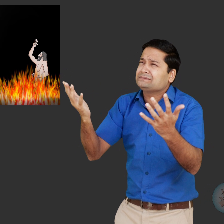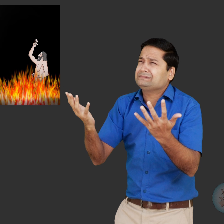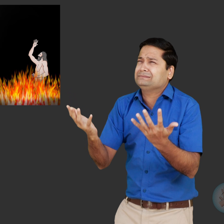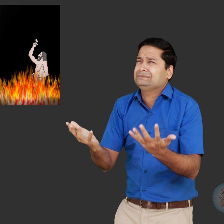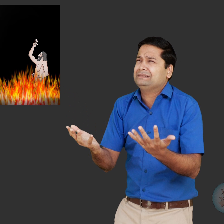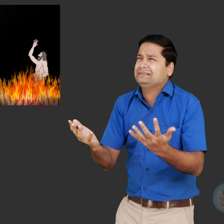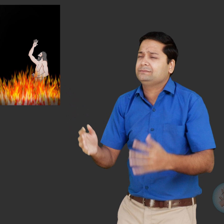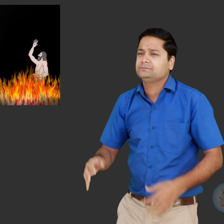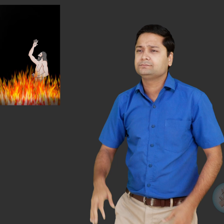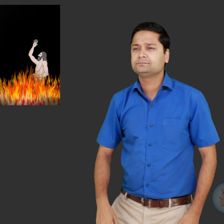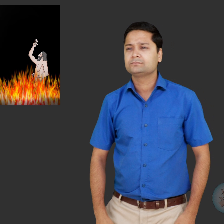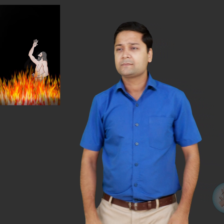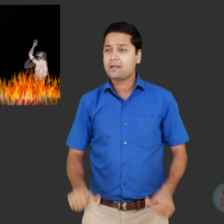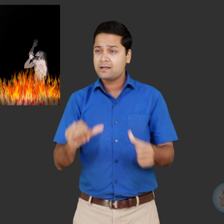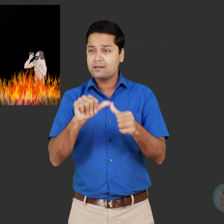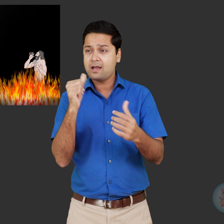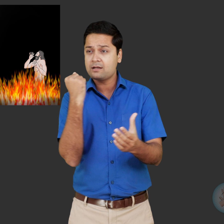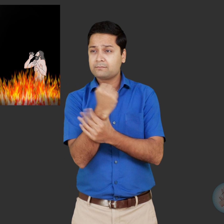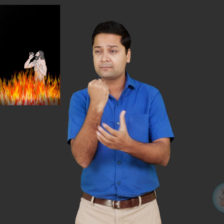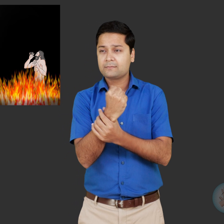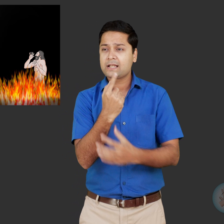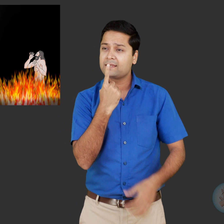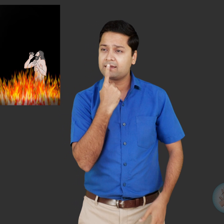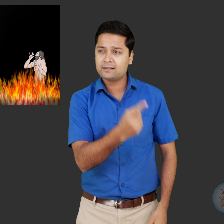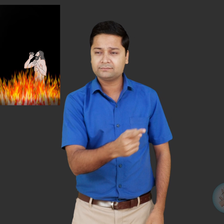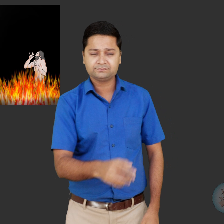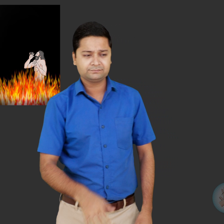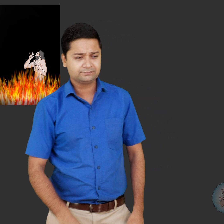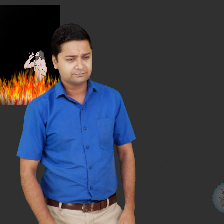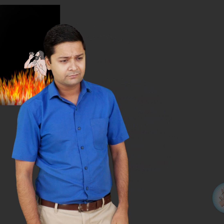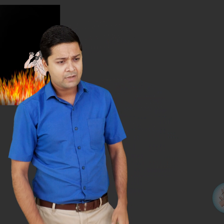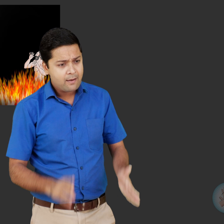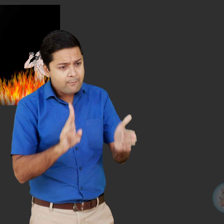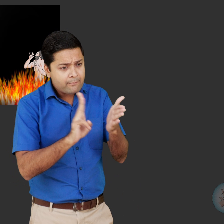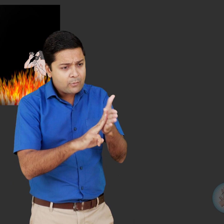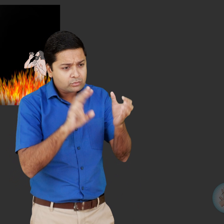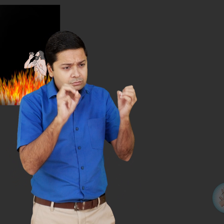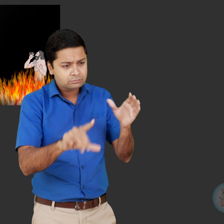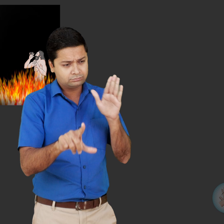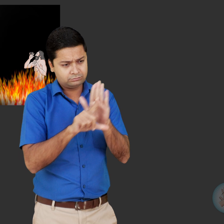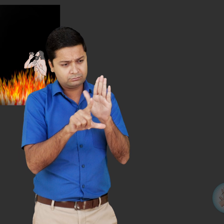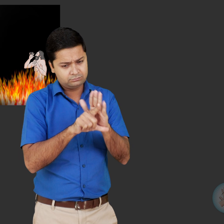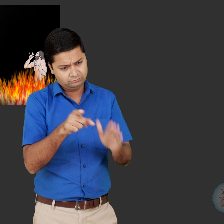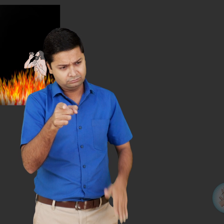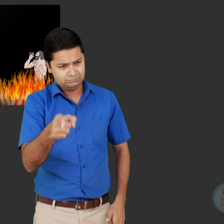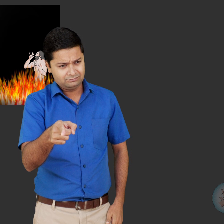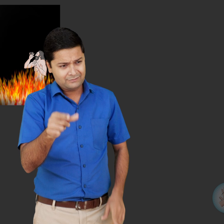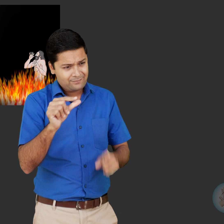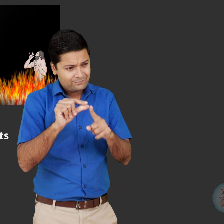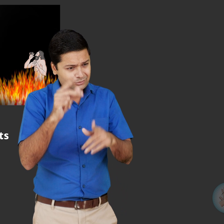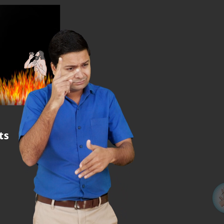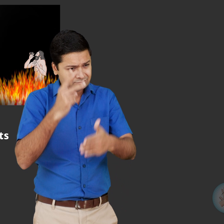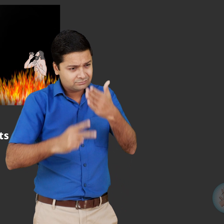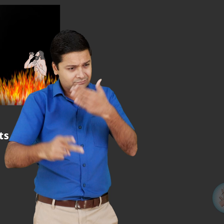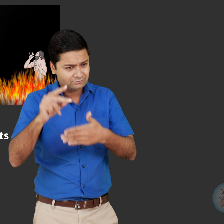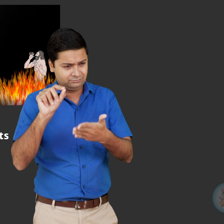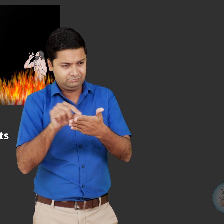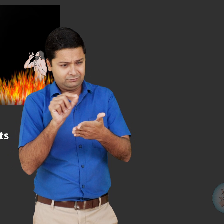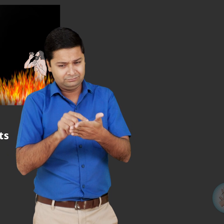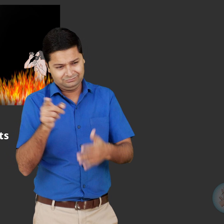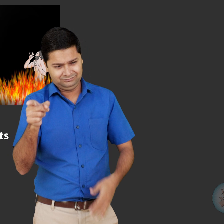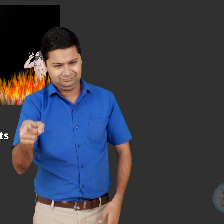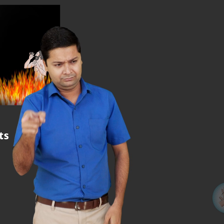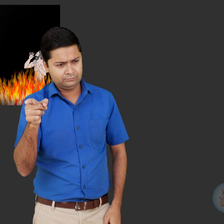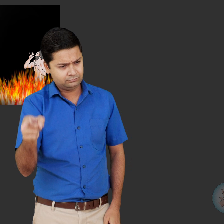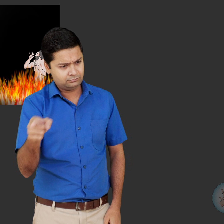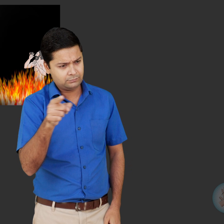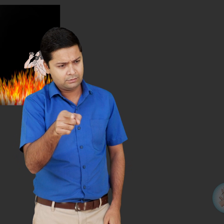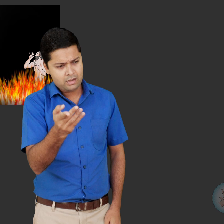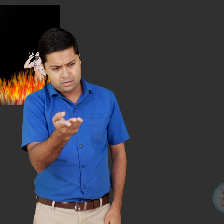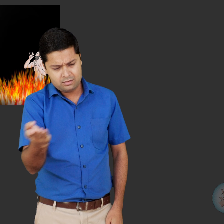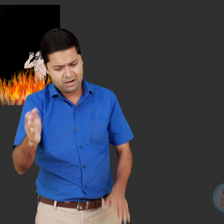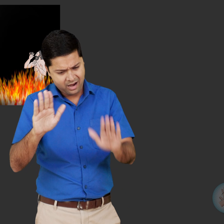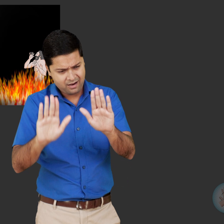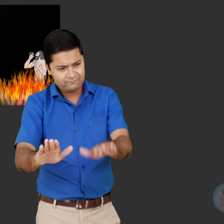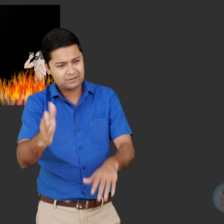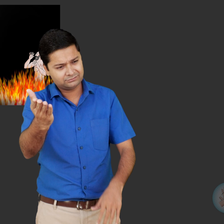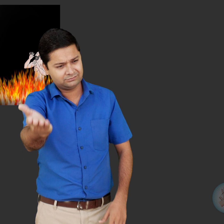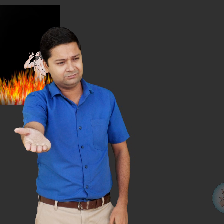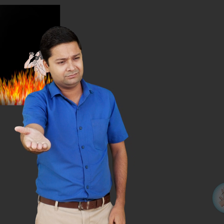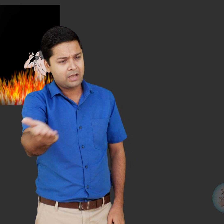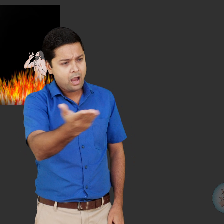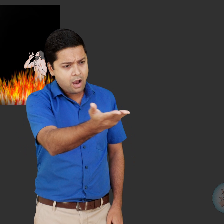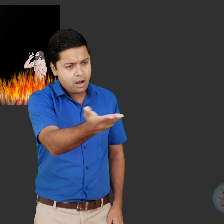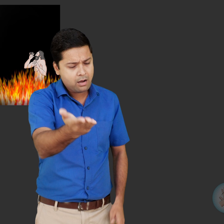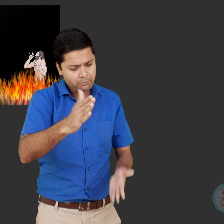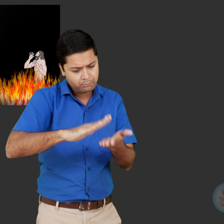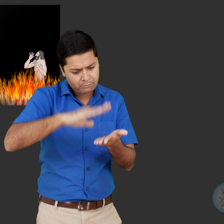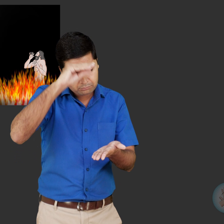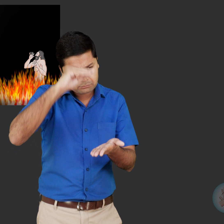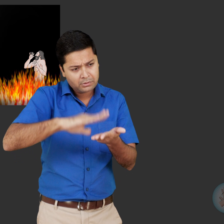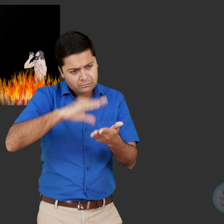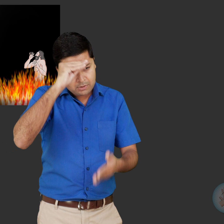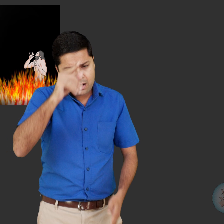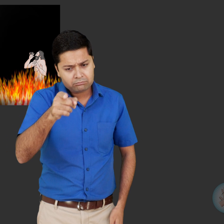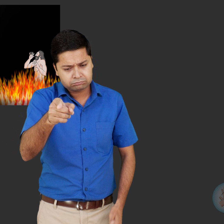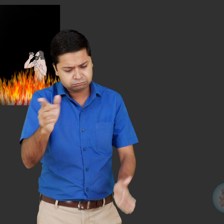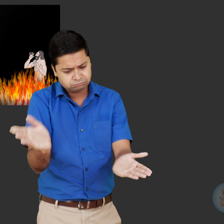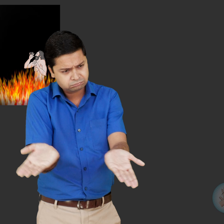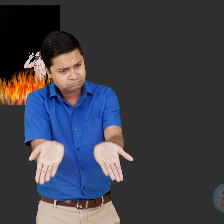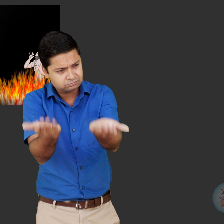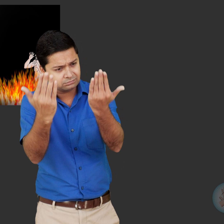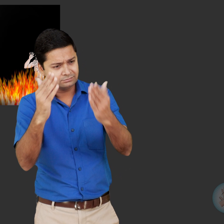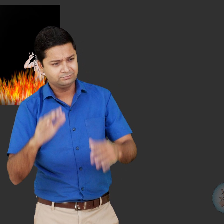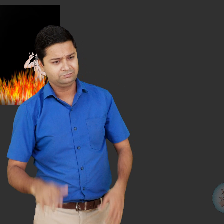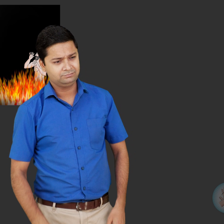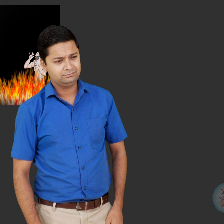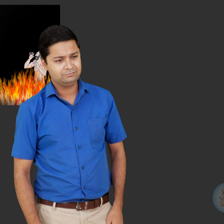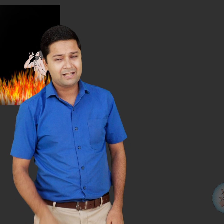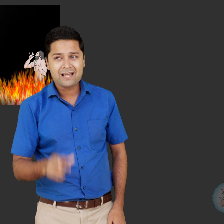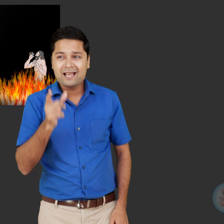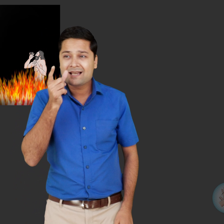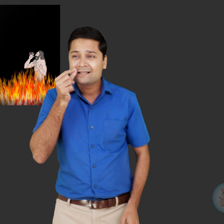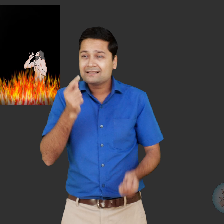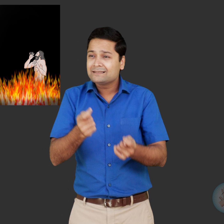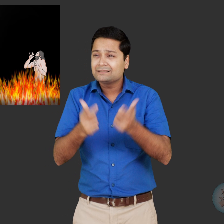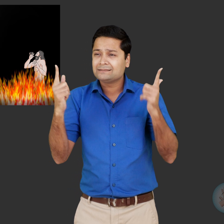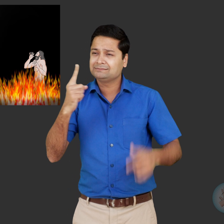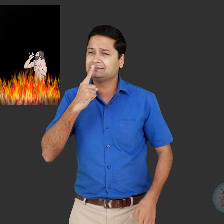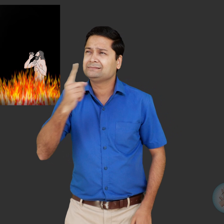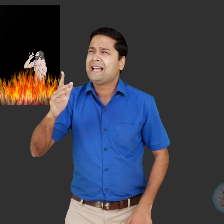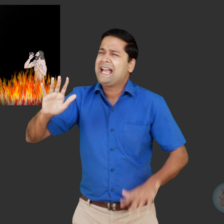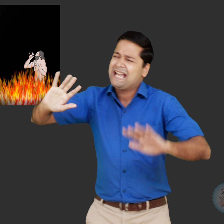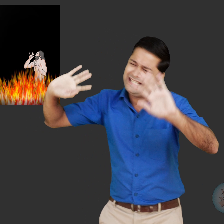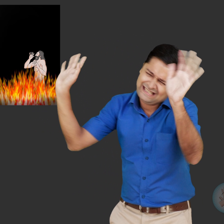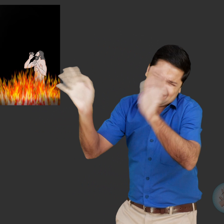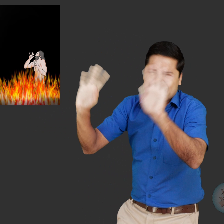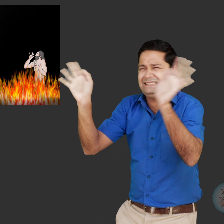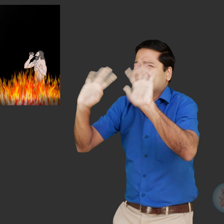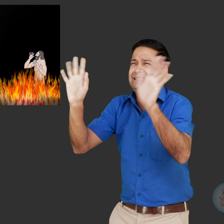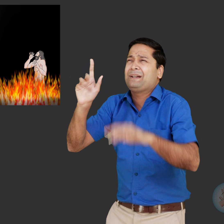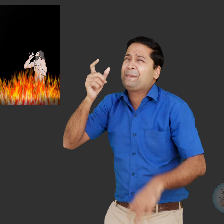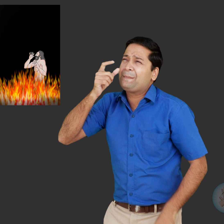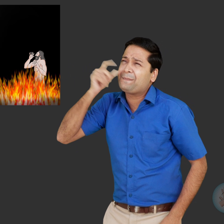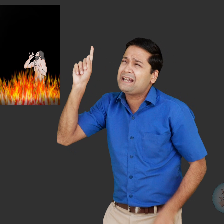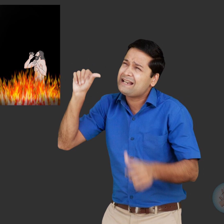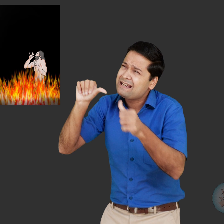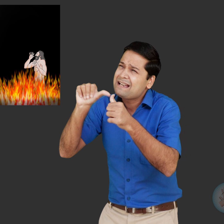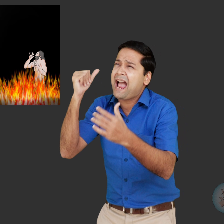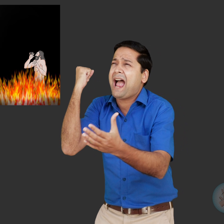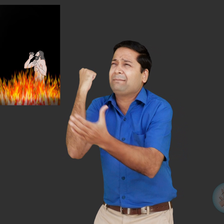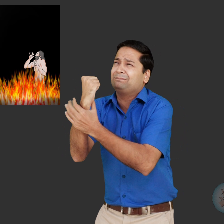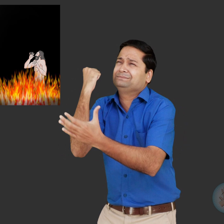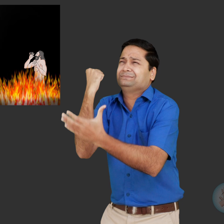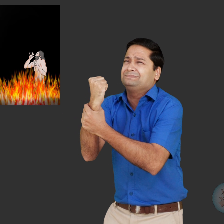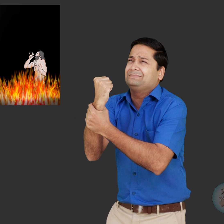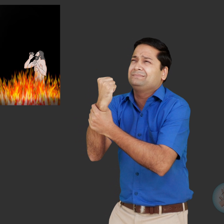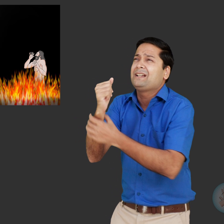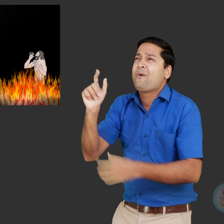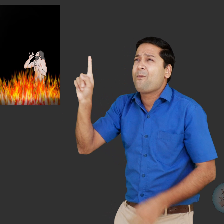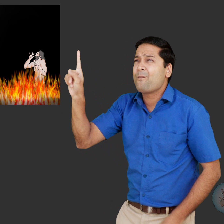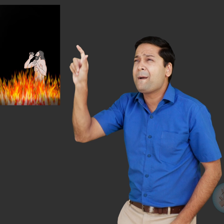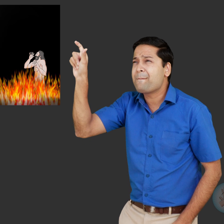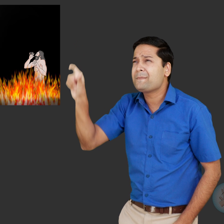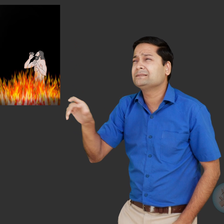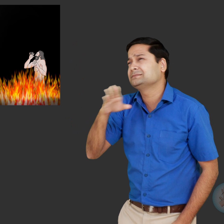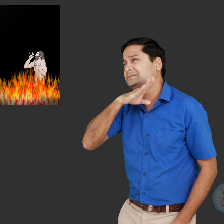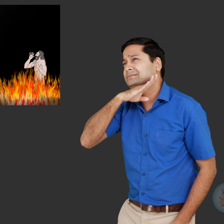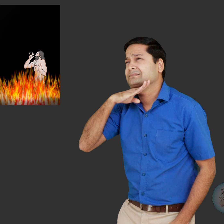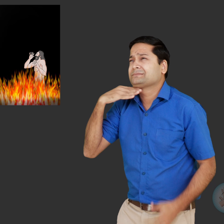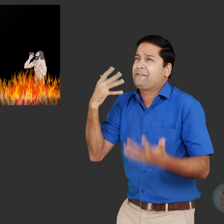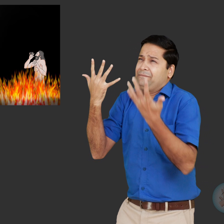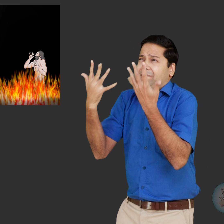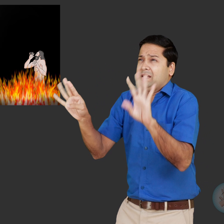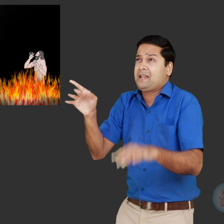But Abraham replied, ‘They have Moses and the prophets; let your brothers listen to them.’